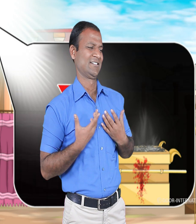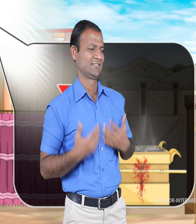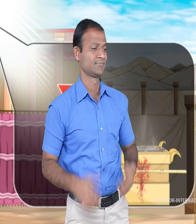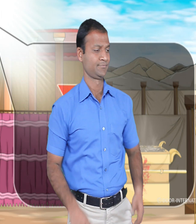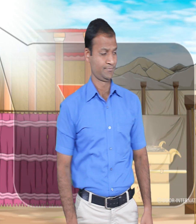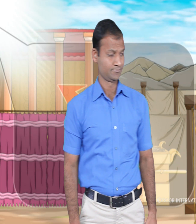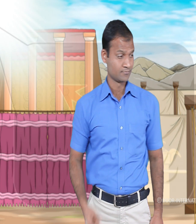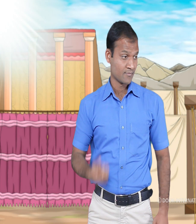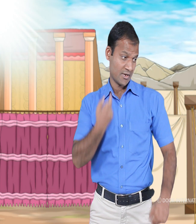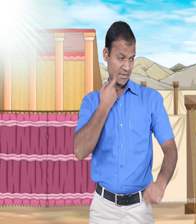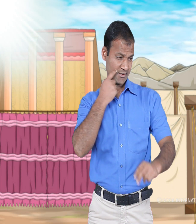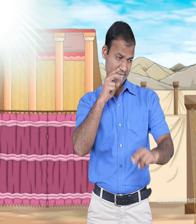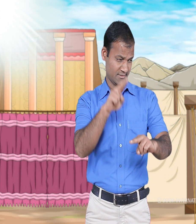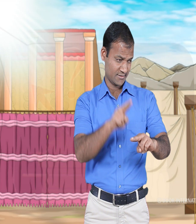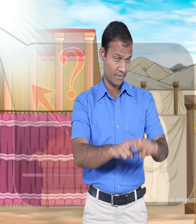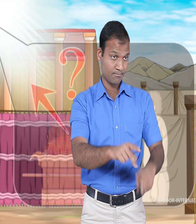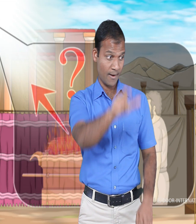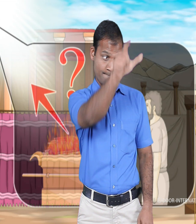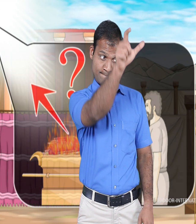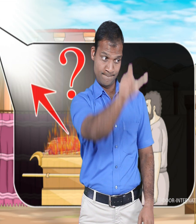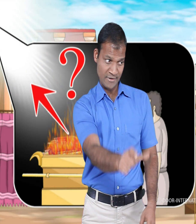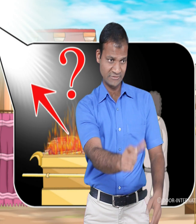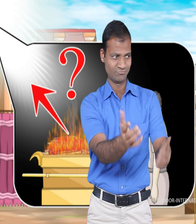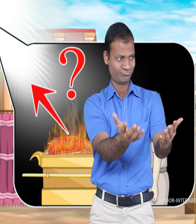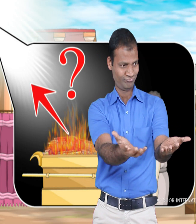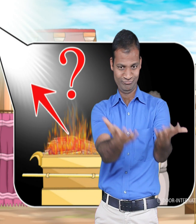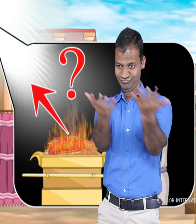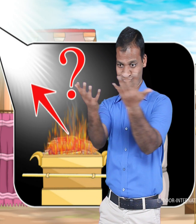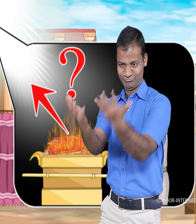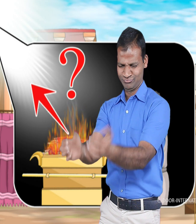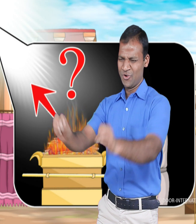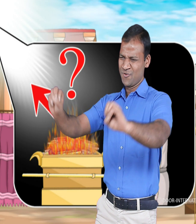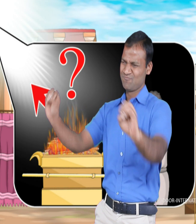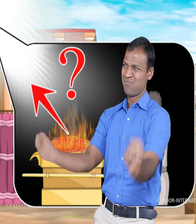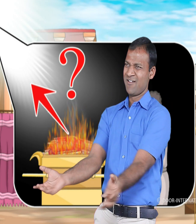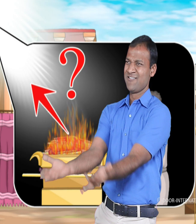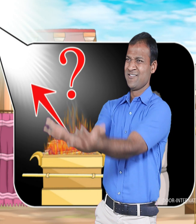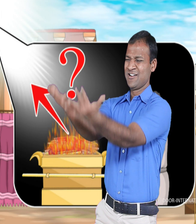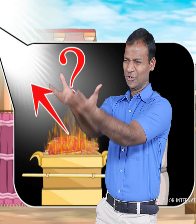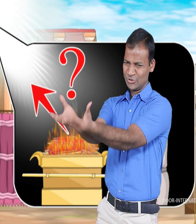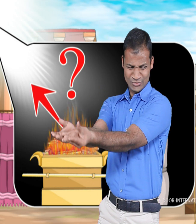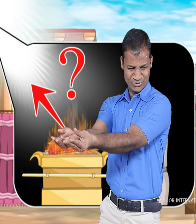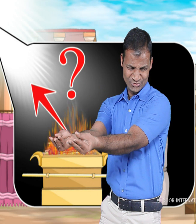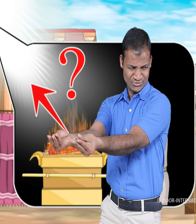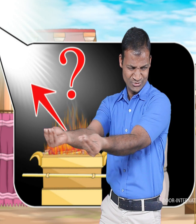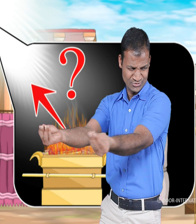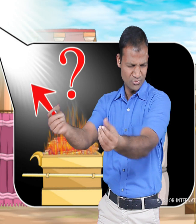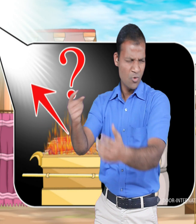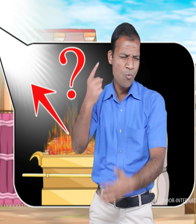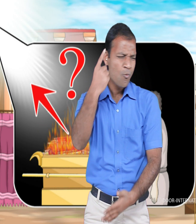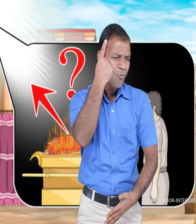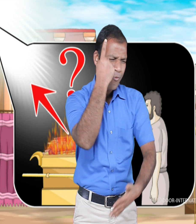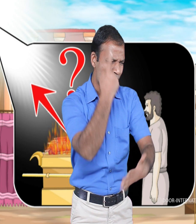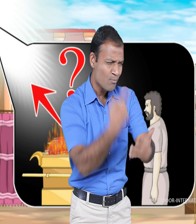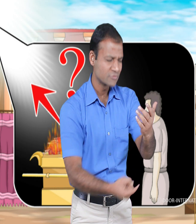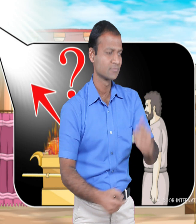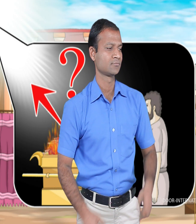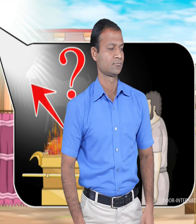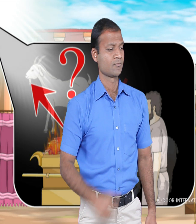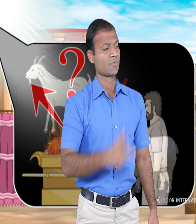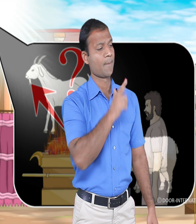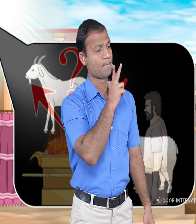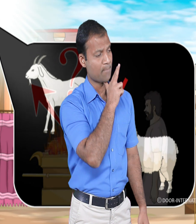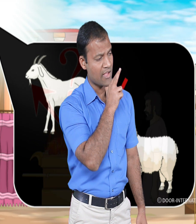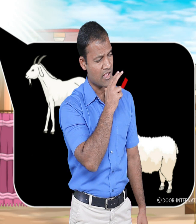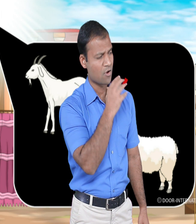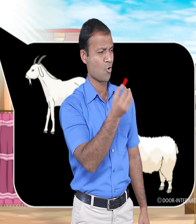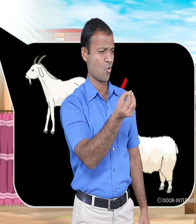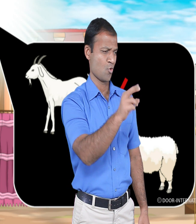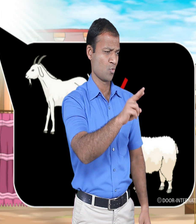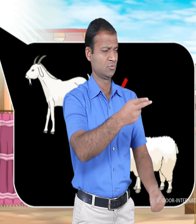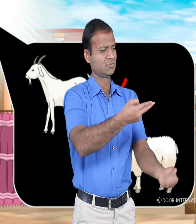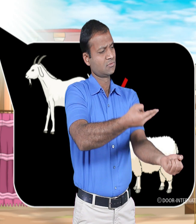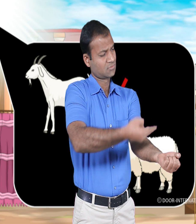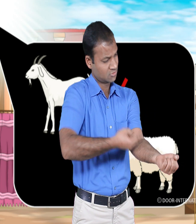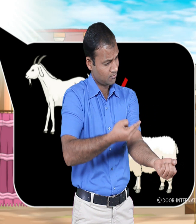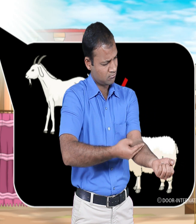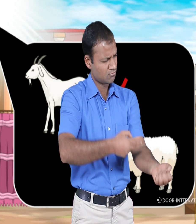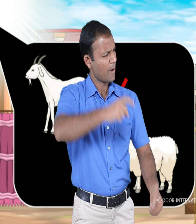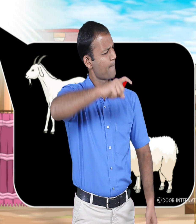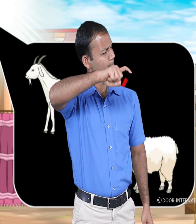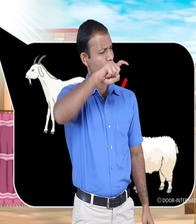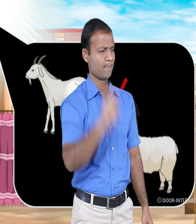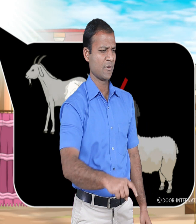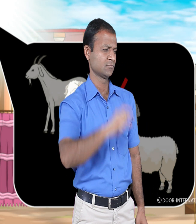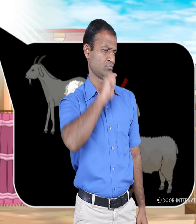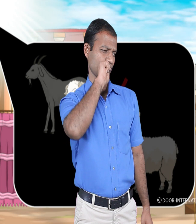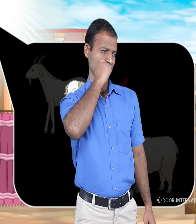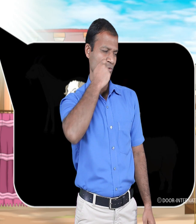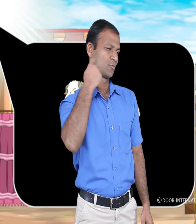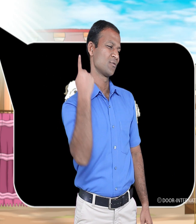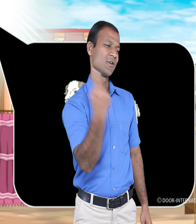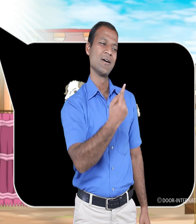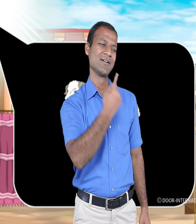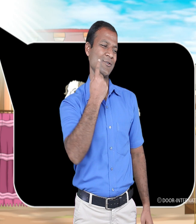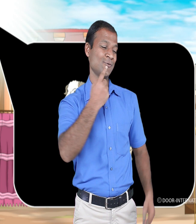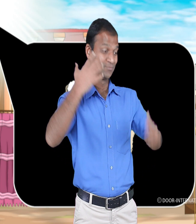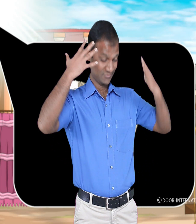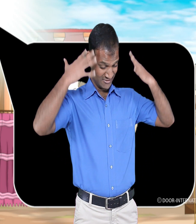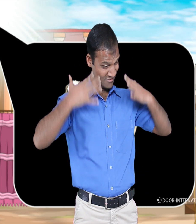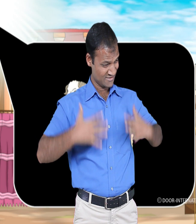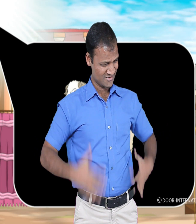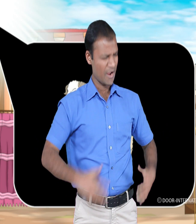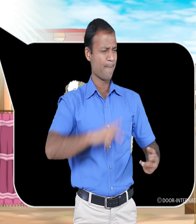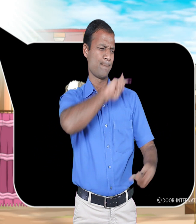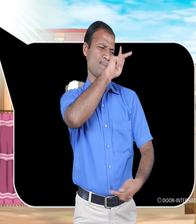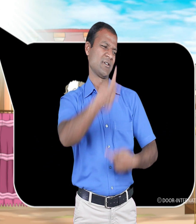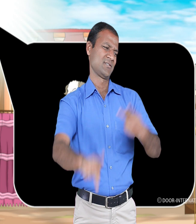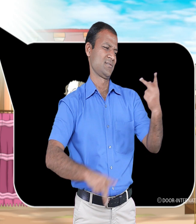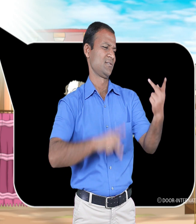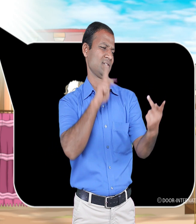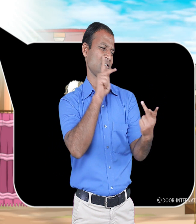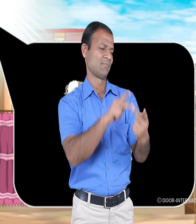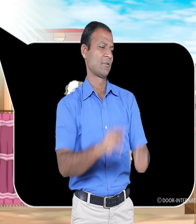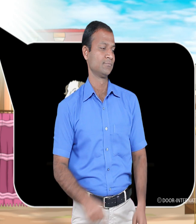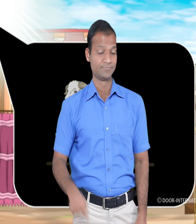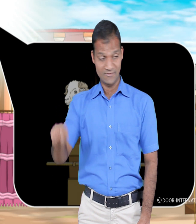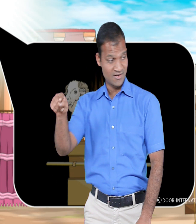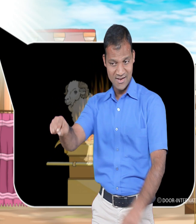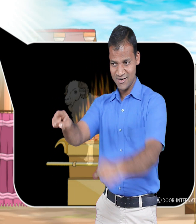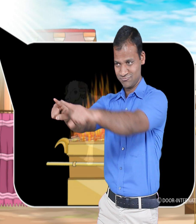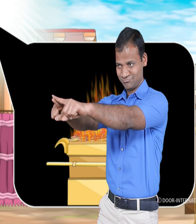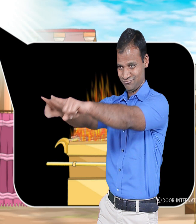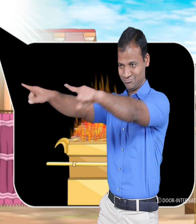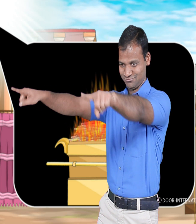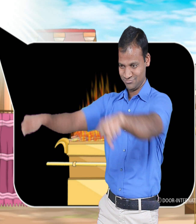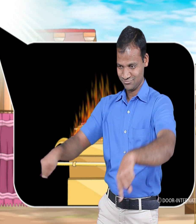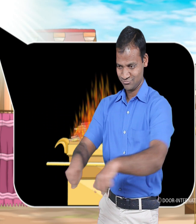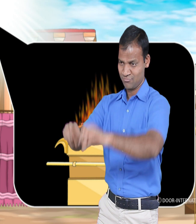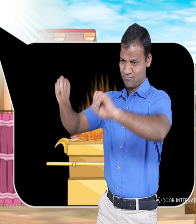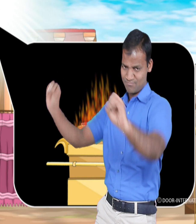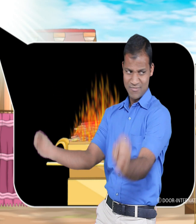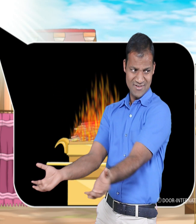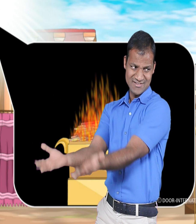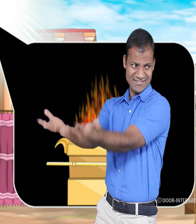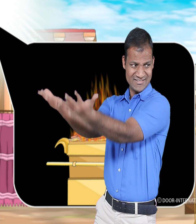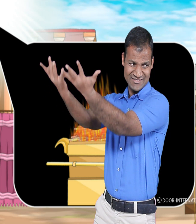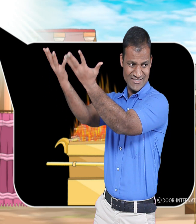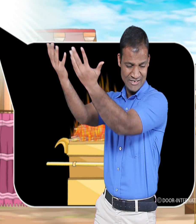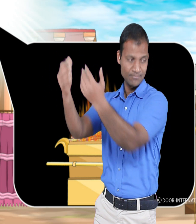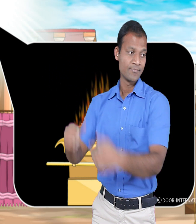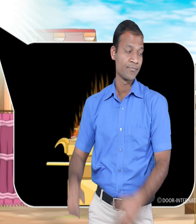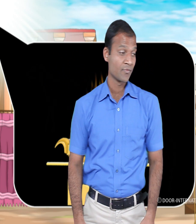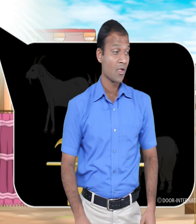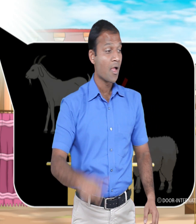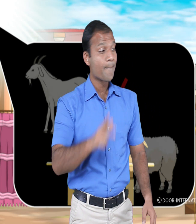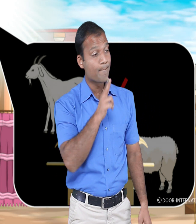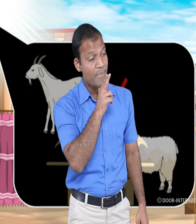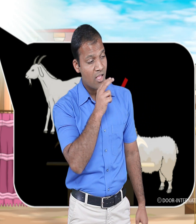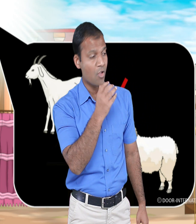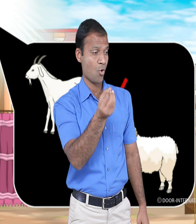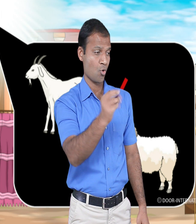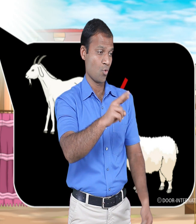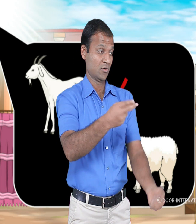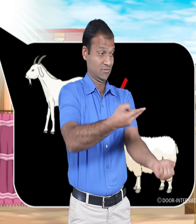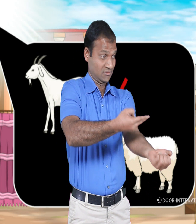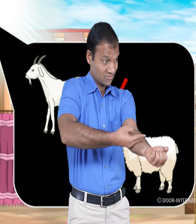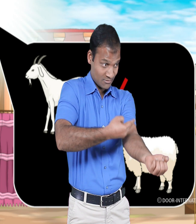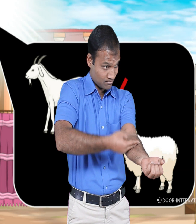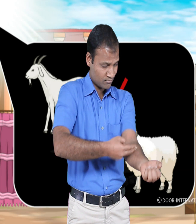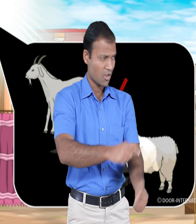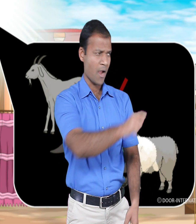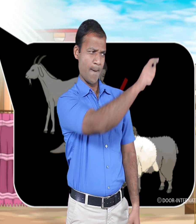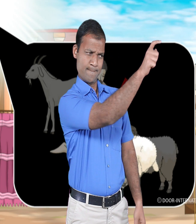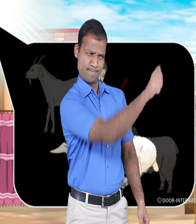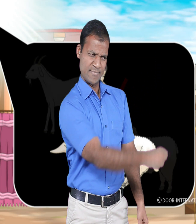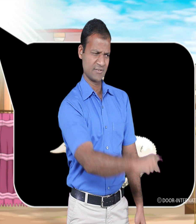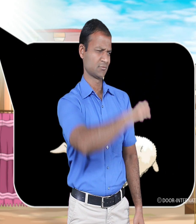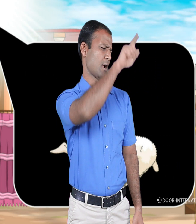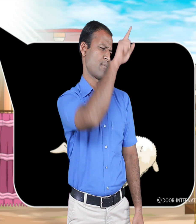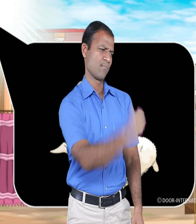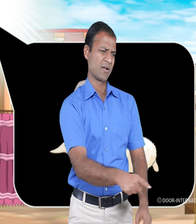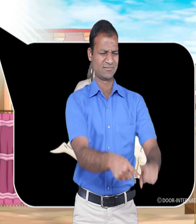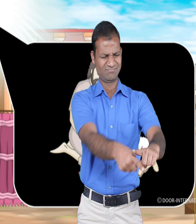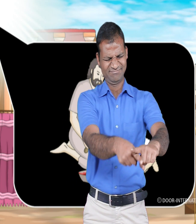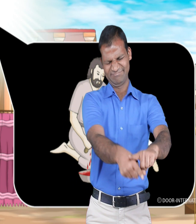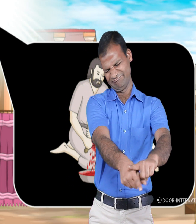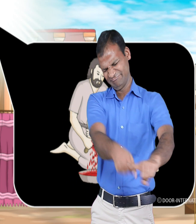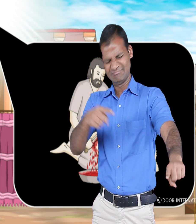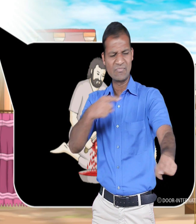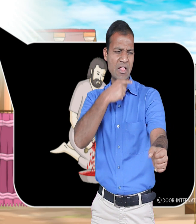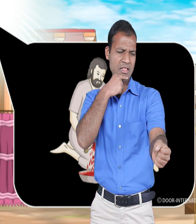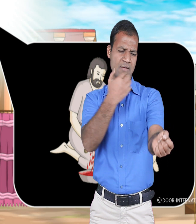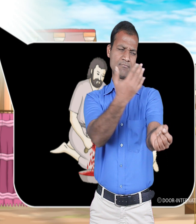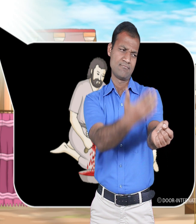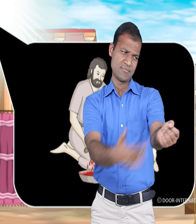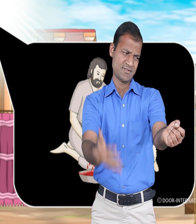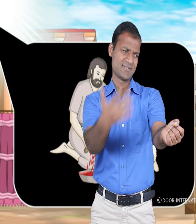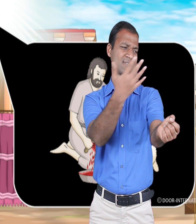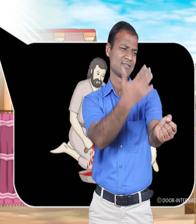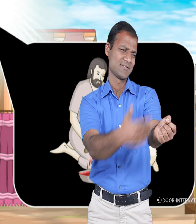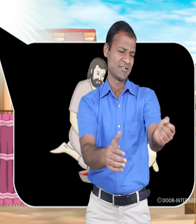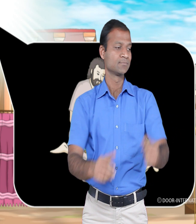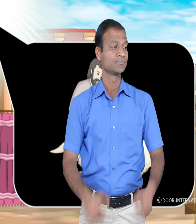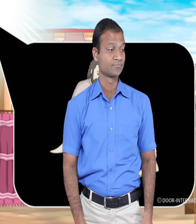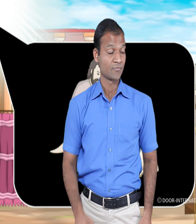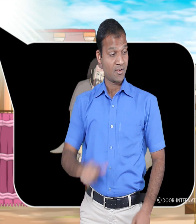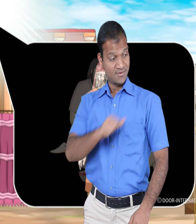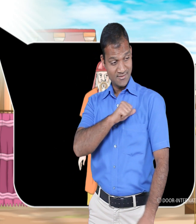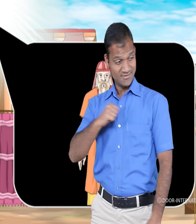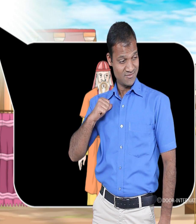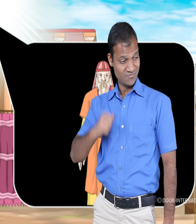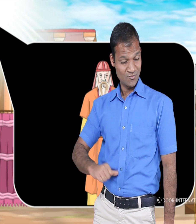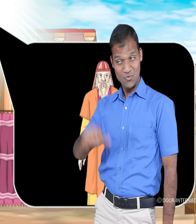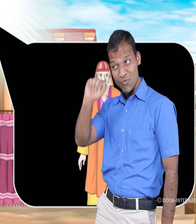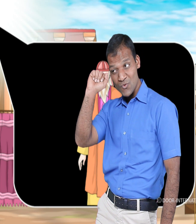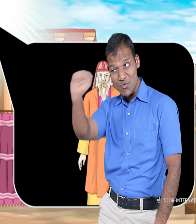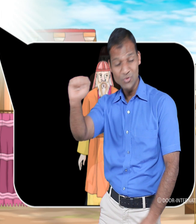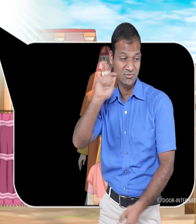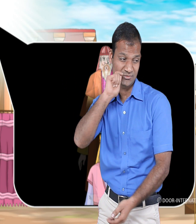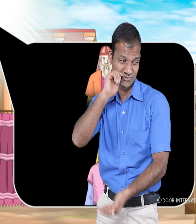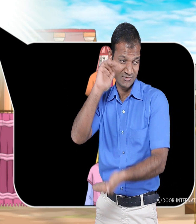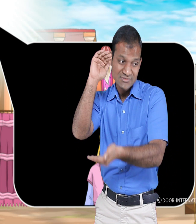If, however, one’s offering is a burnt offering from the flock—from the sheep or goats—he is to present an unblemished male.